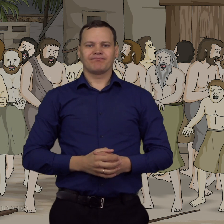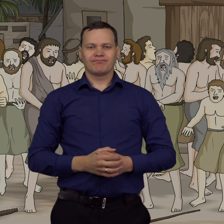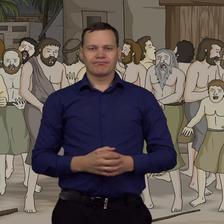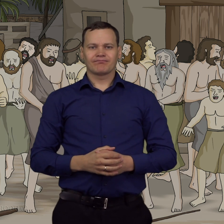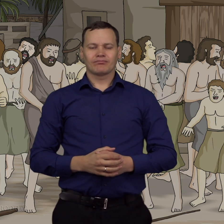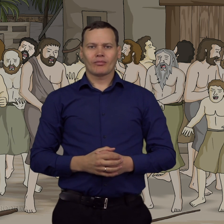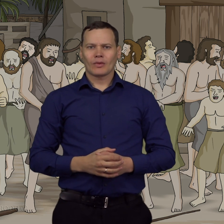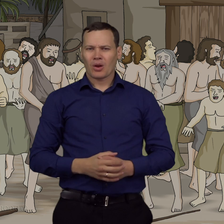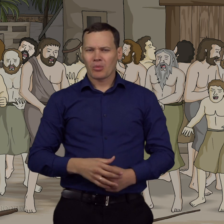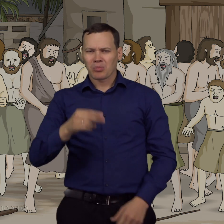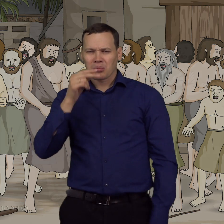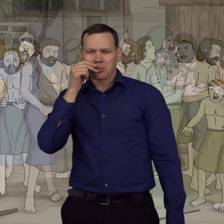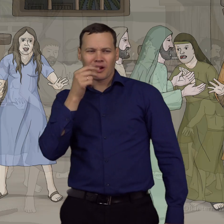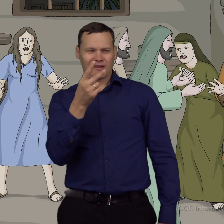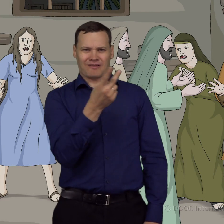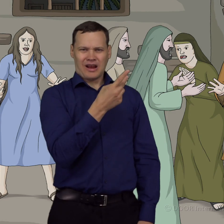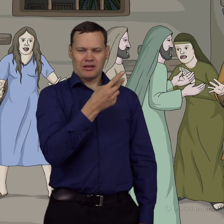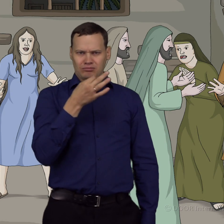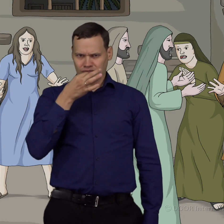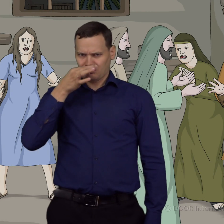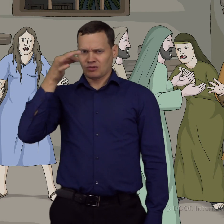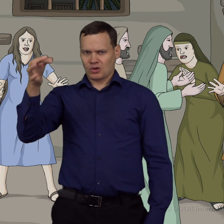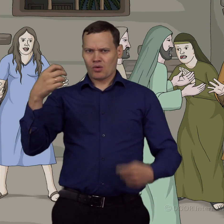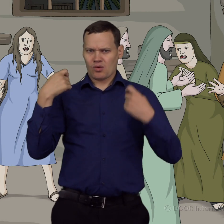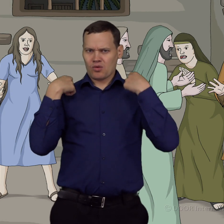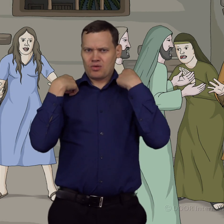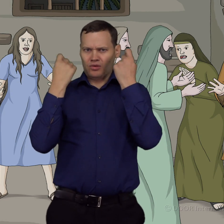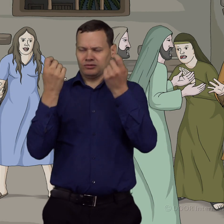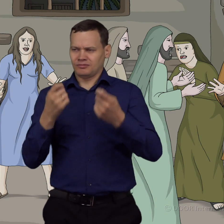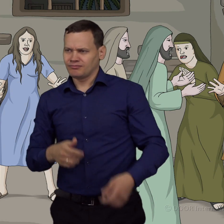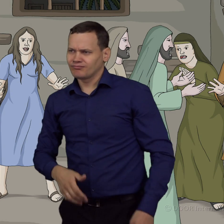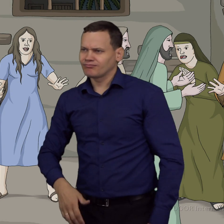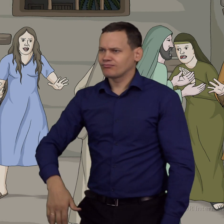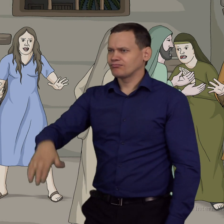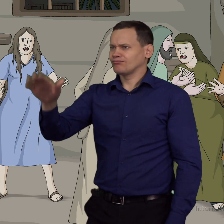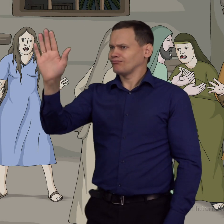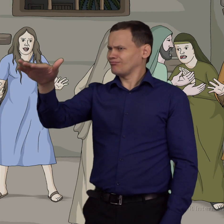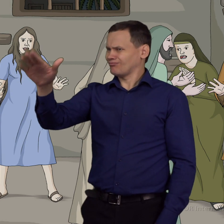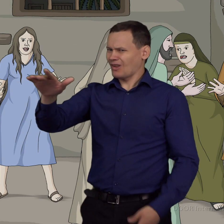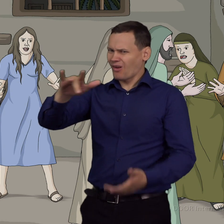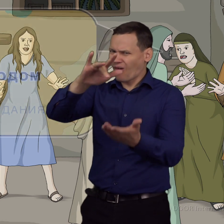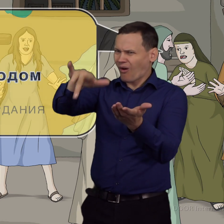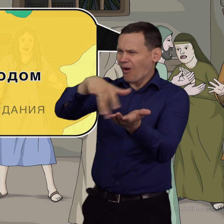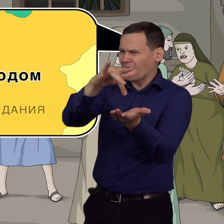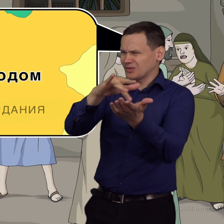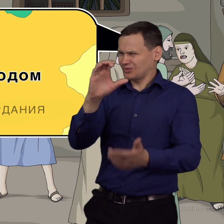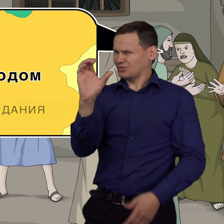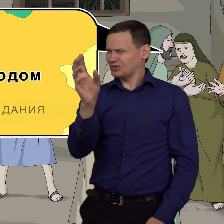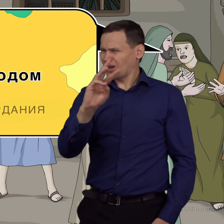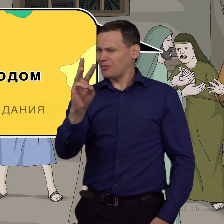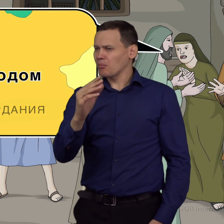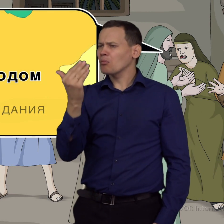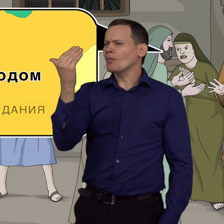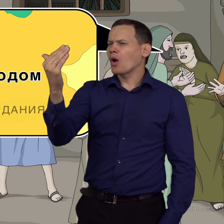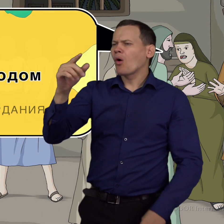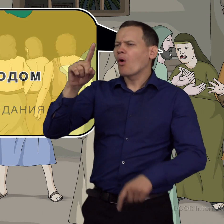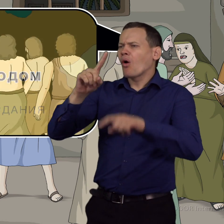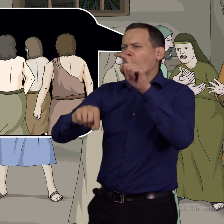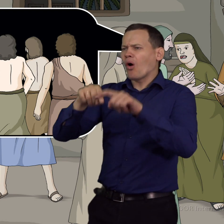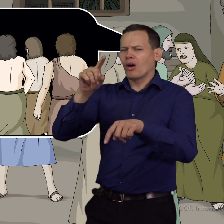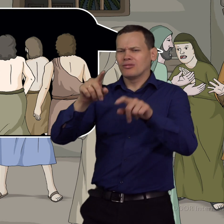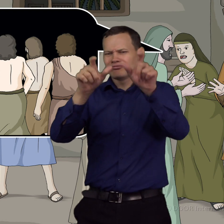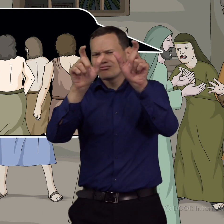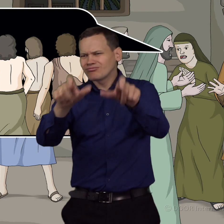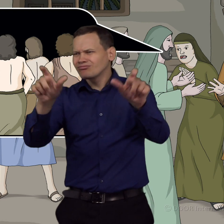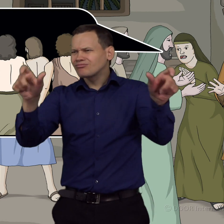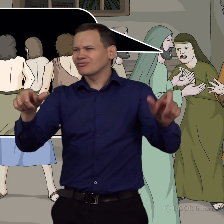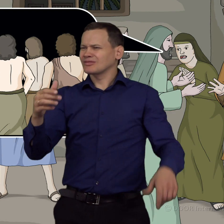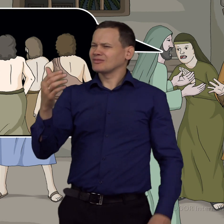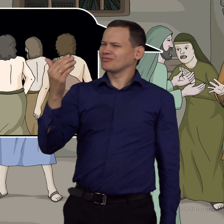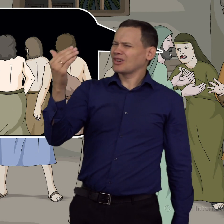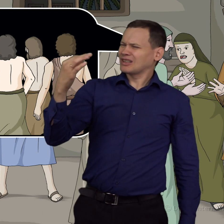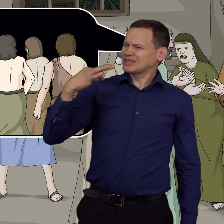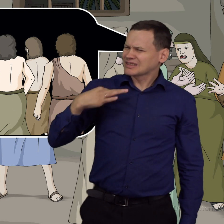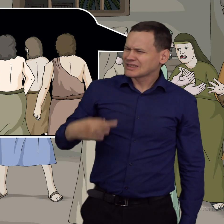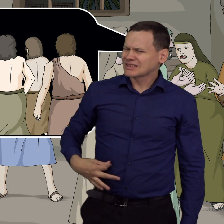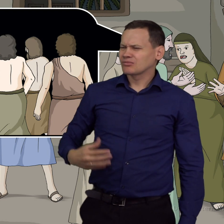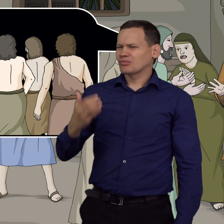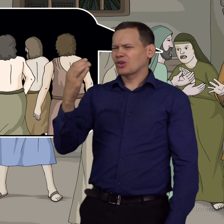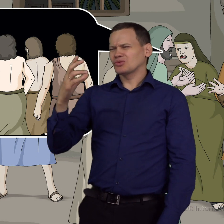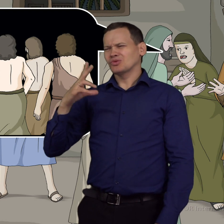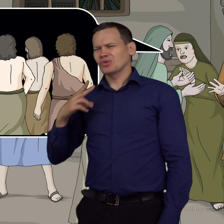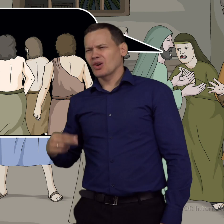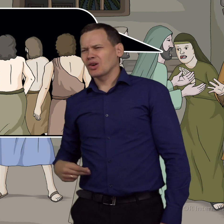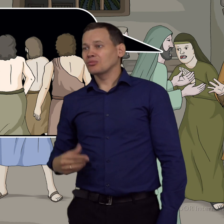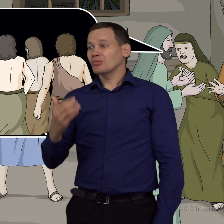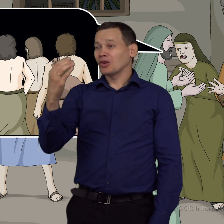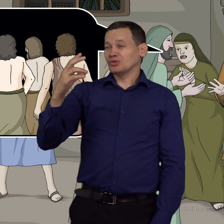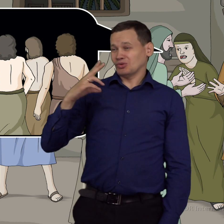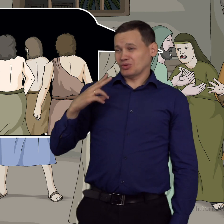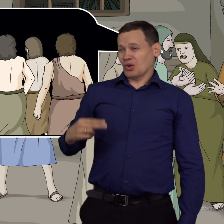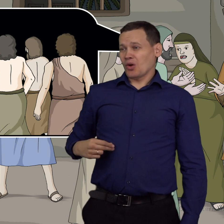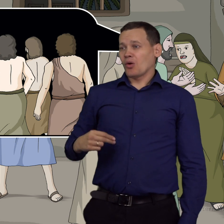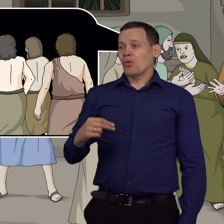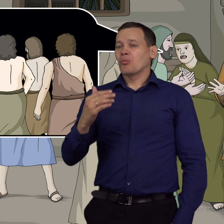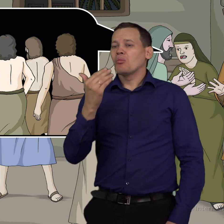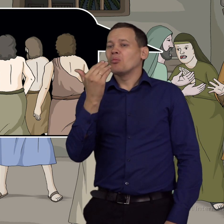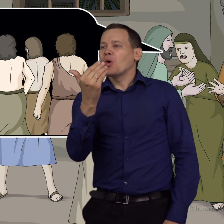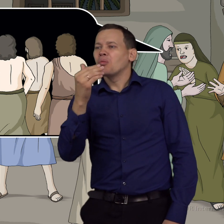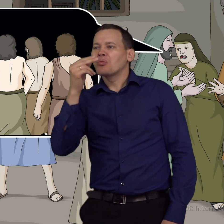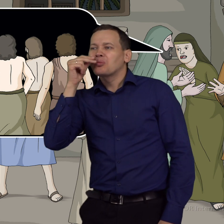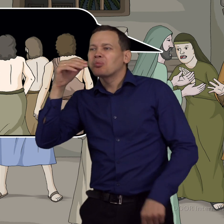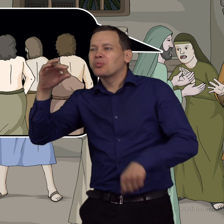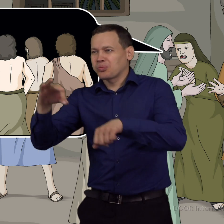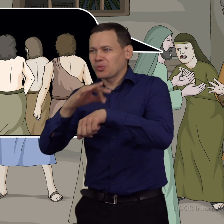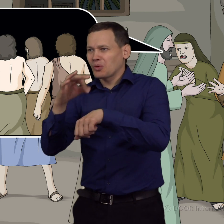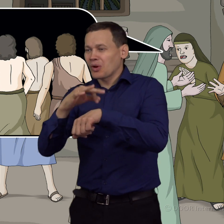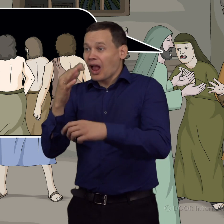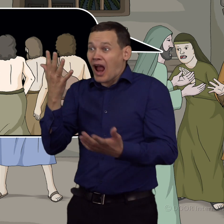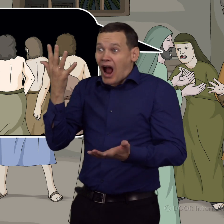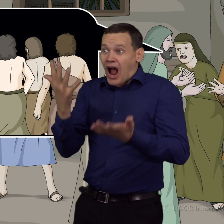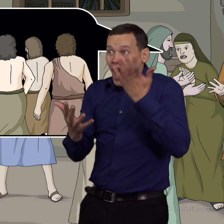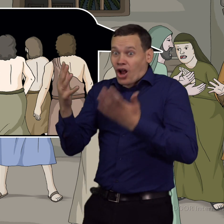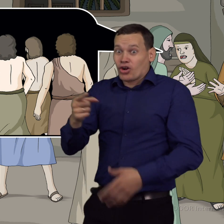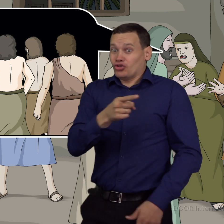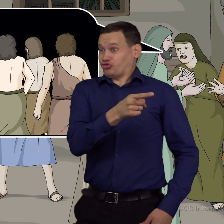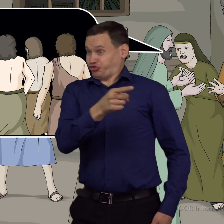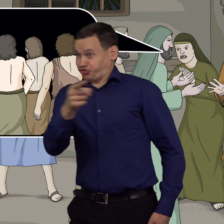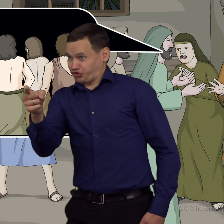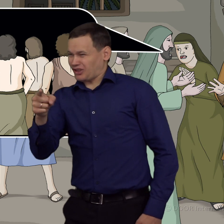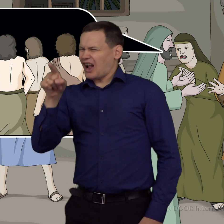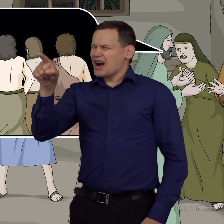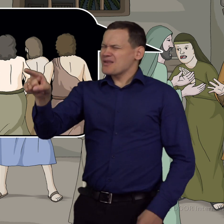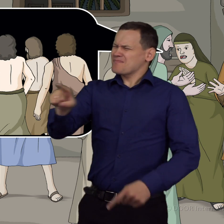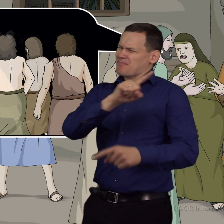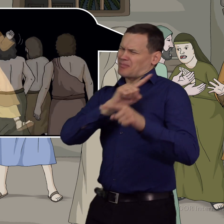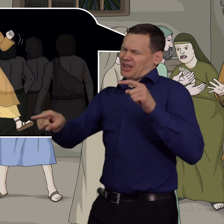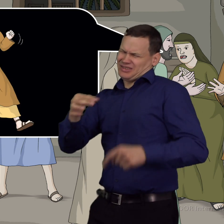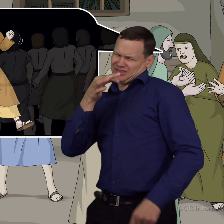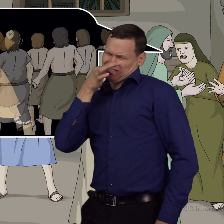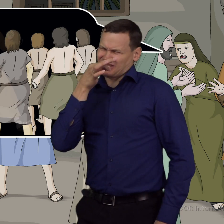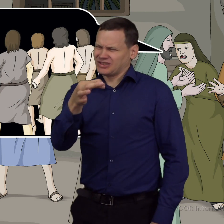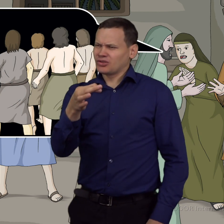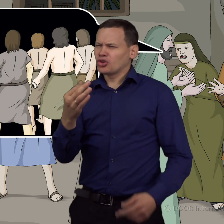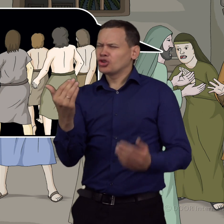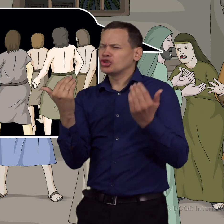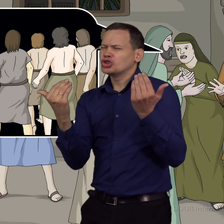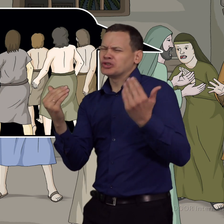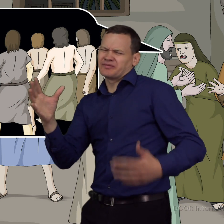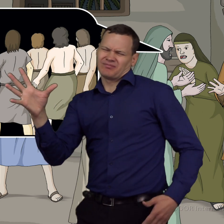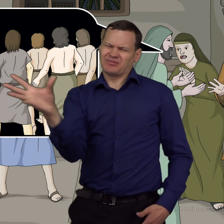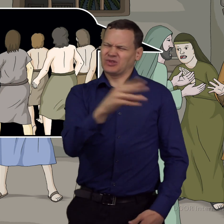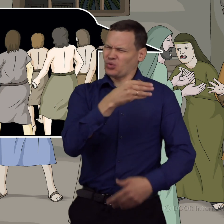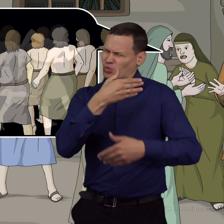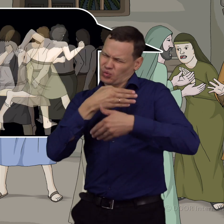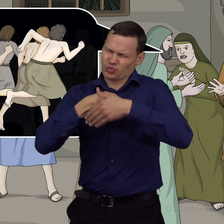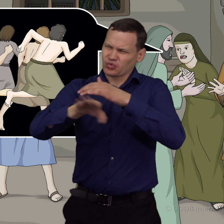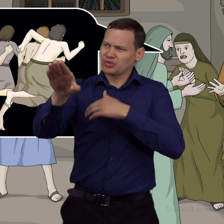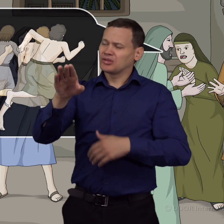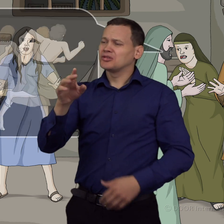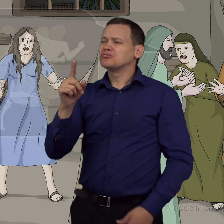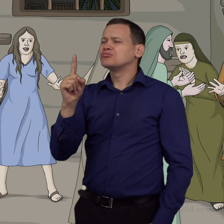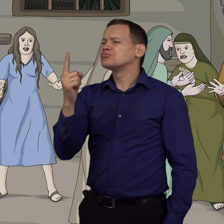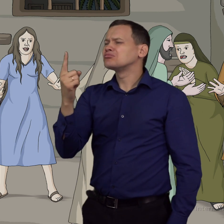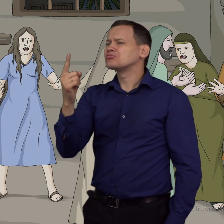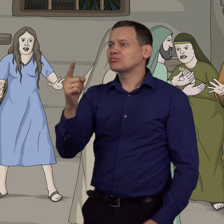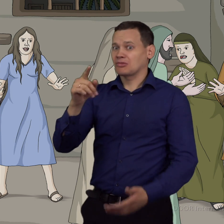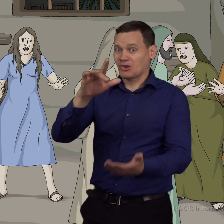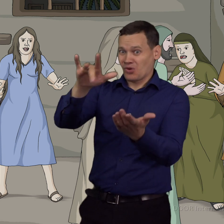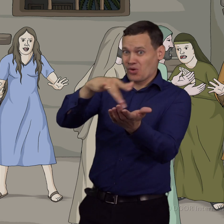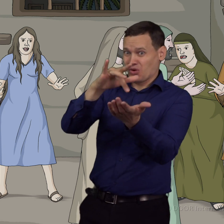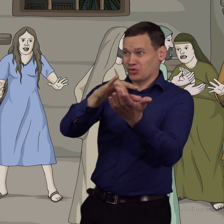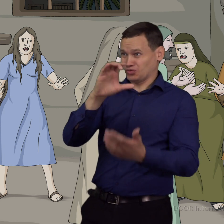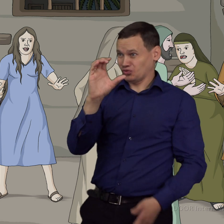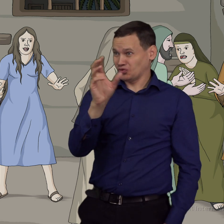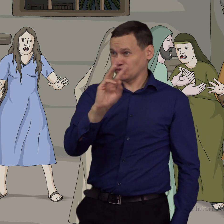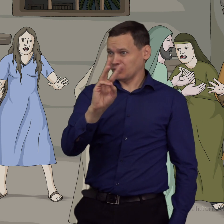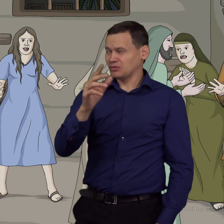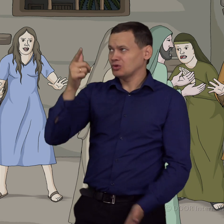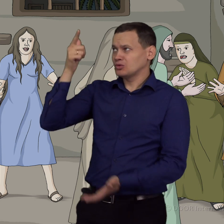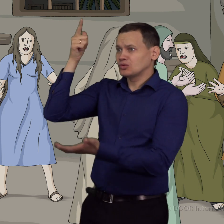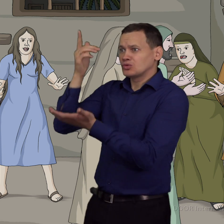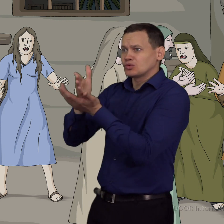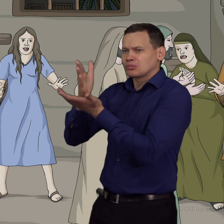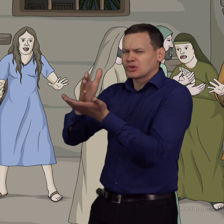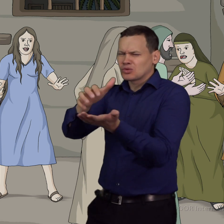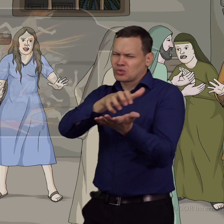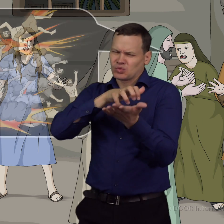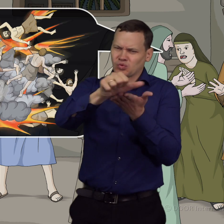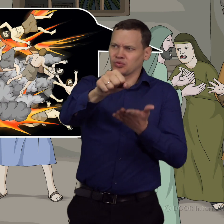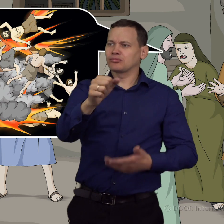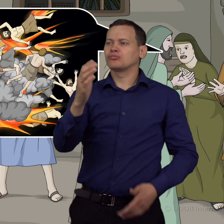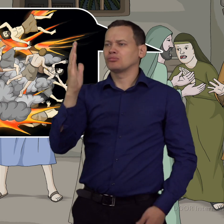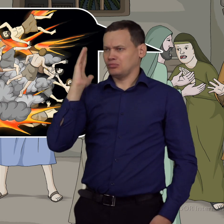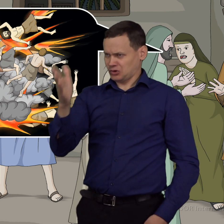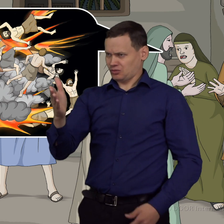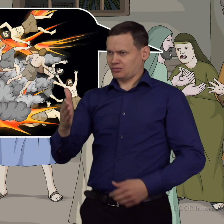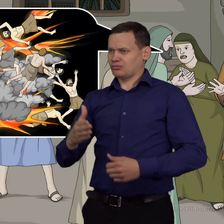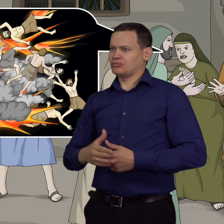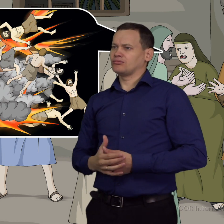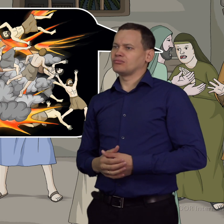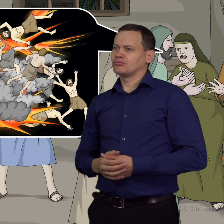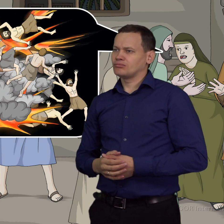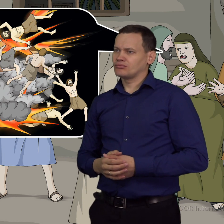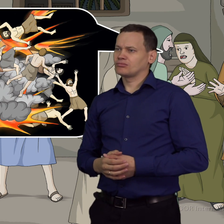Then the two men said to Lot, “Do you have anyone else here—a son-in-law, your sons or daughters, or anyone else in the city who belongs to you?